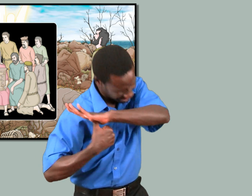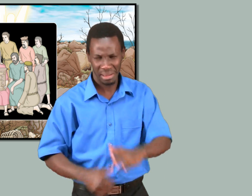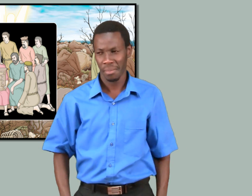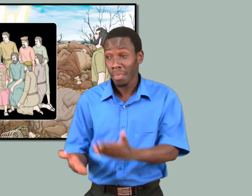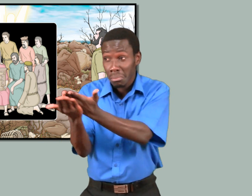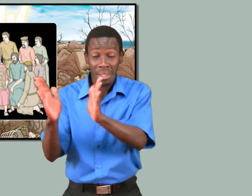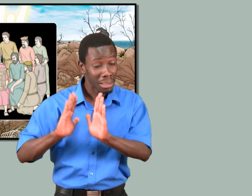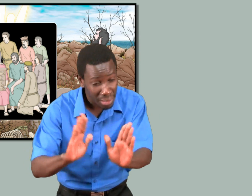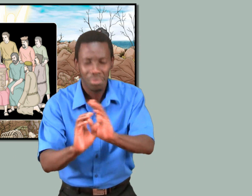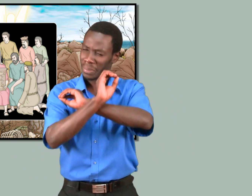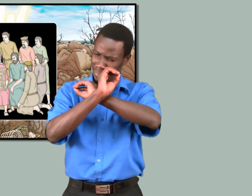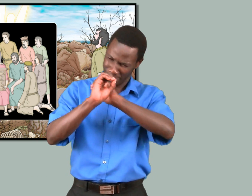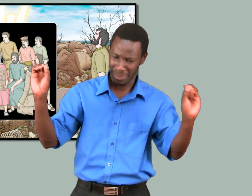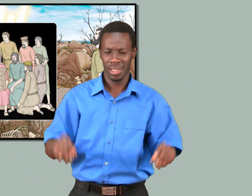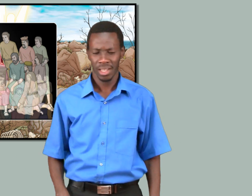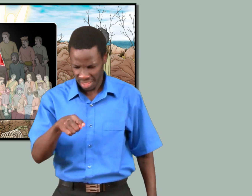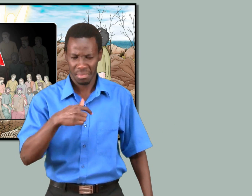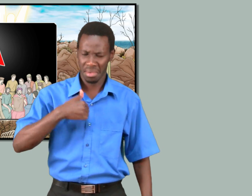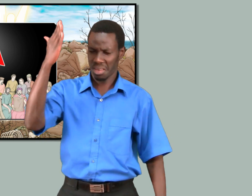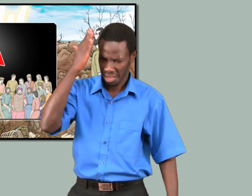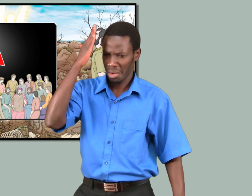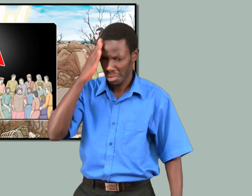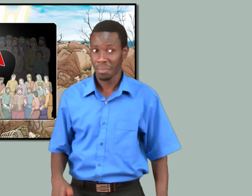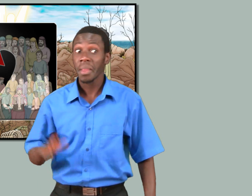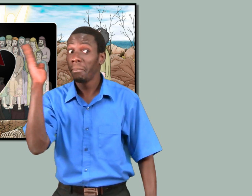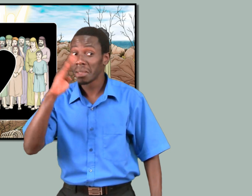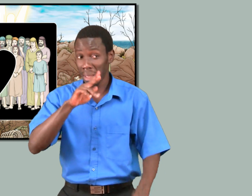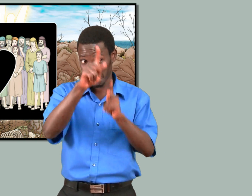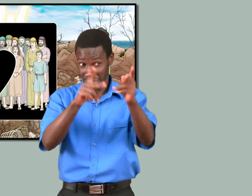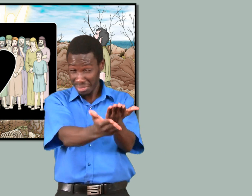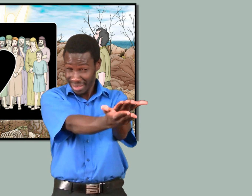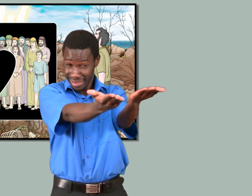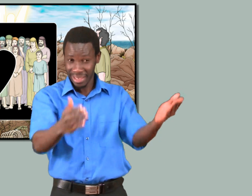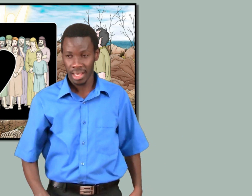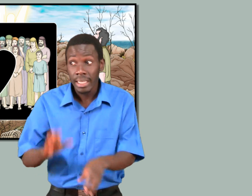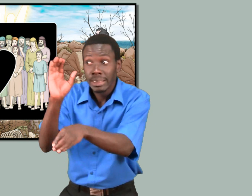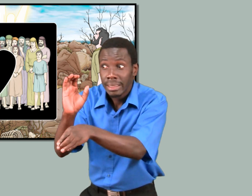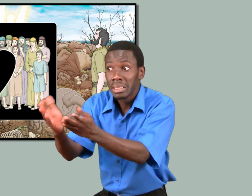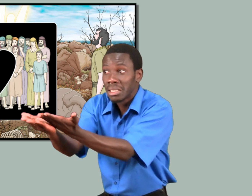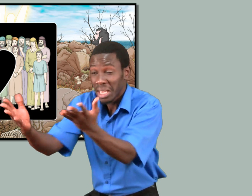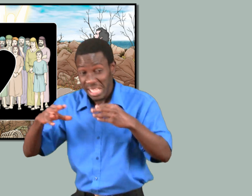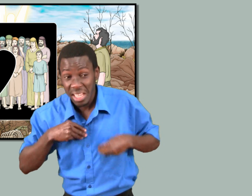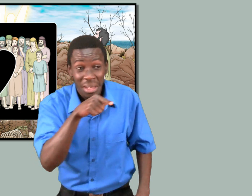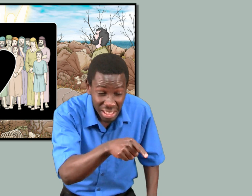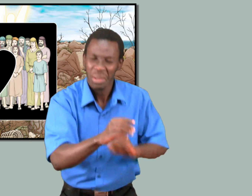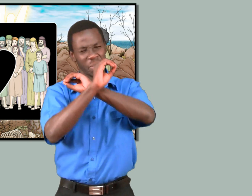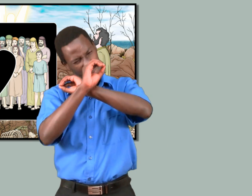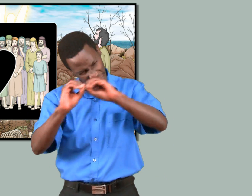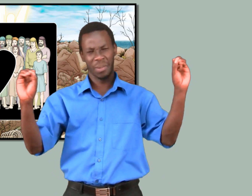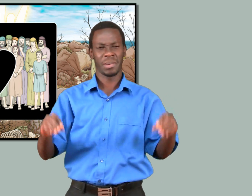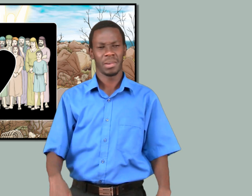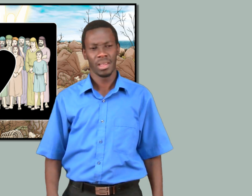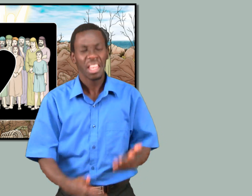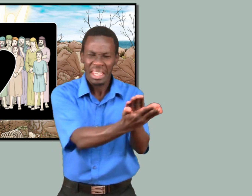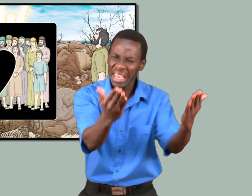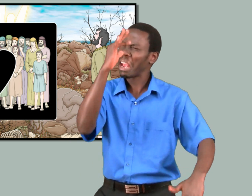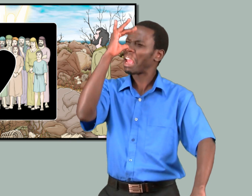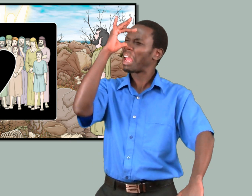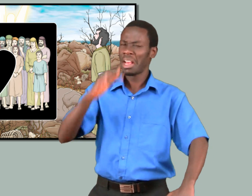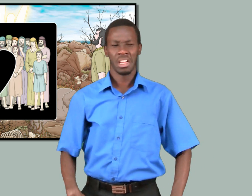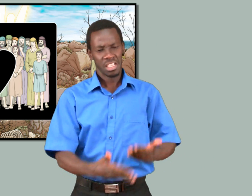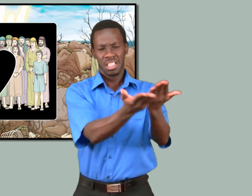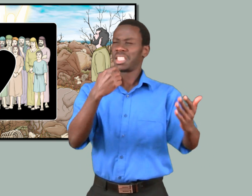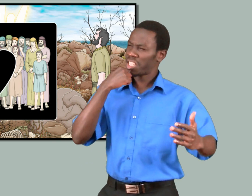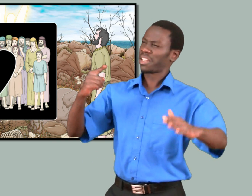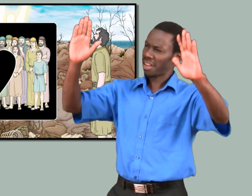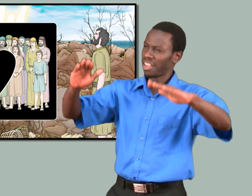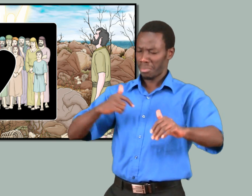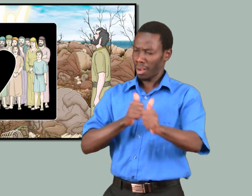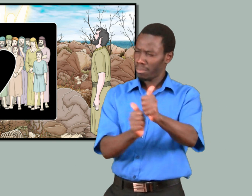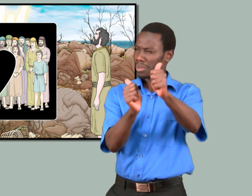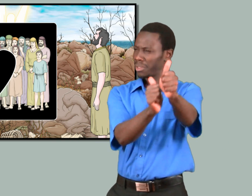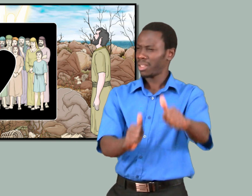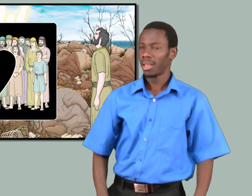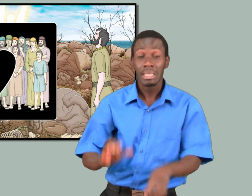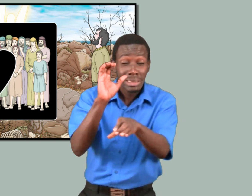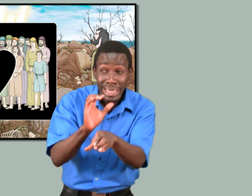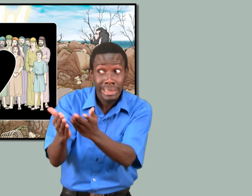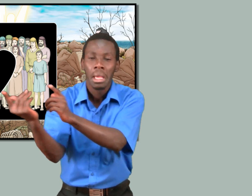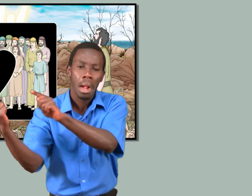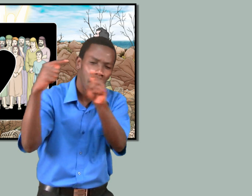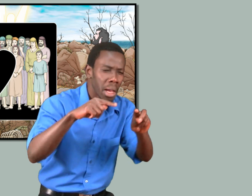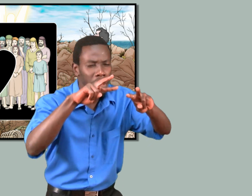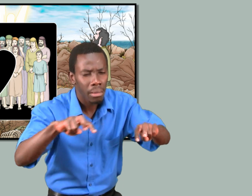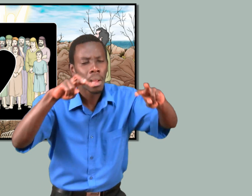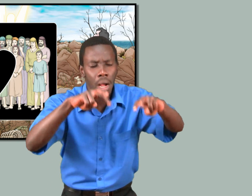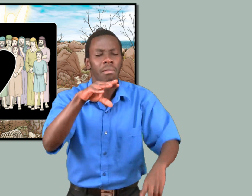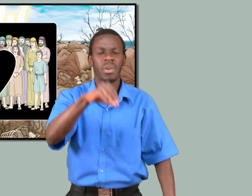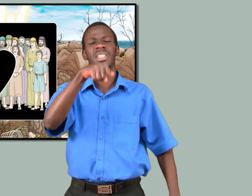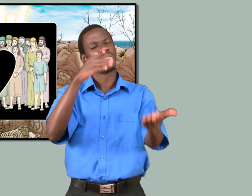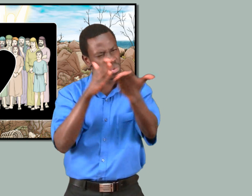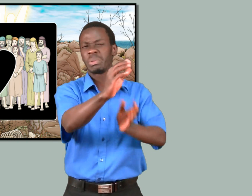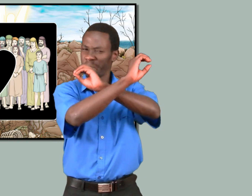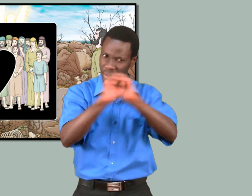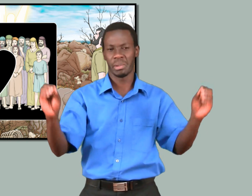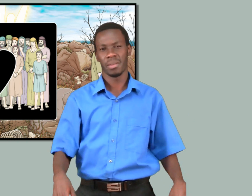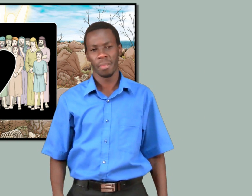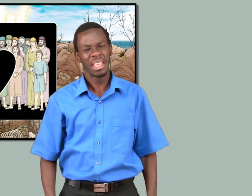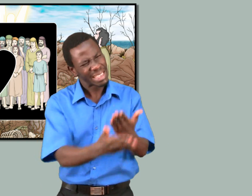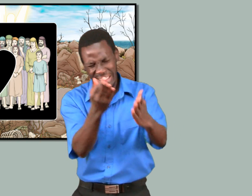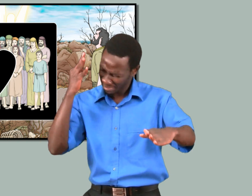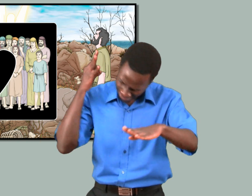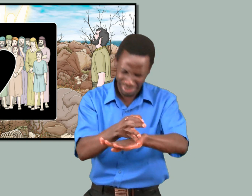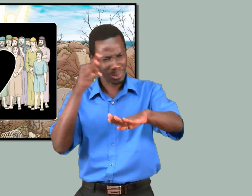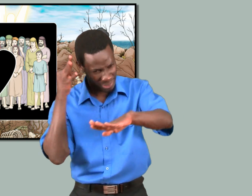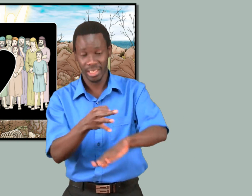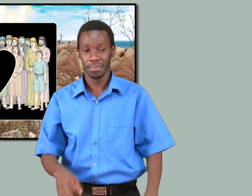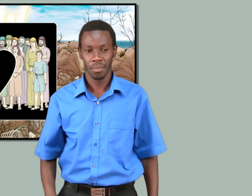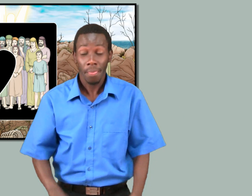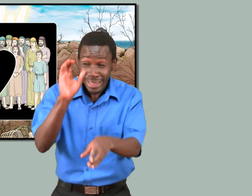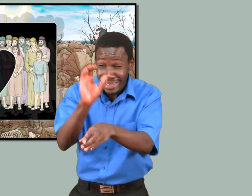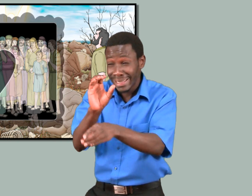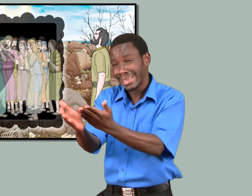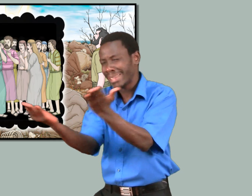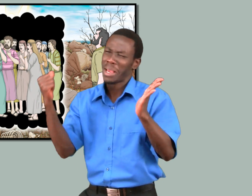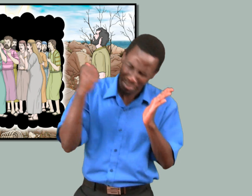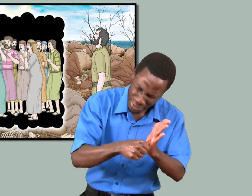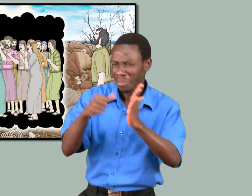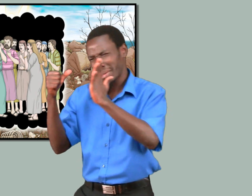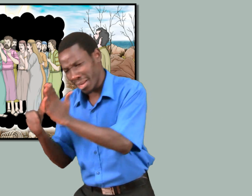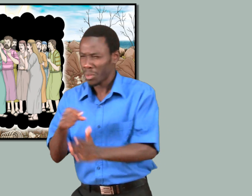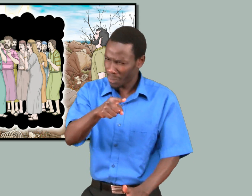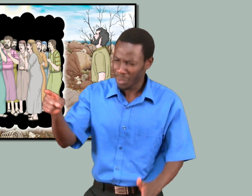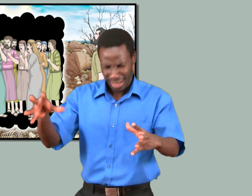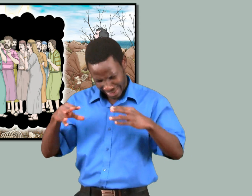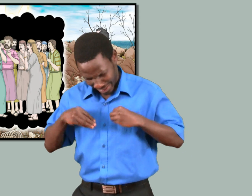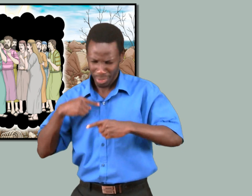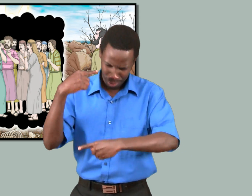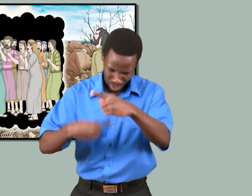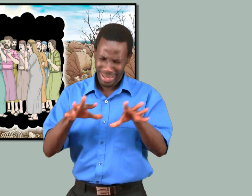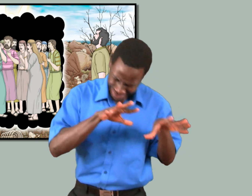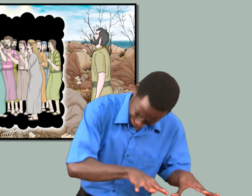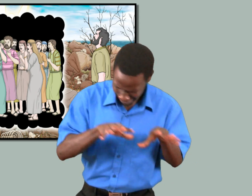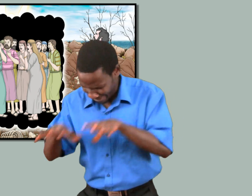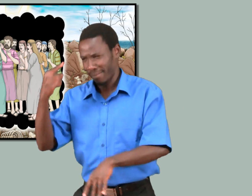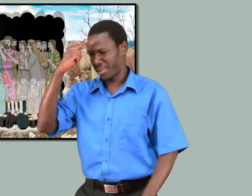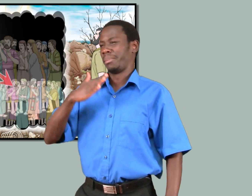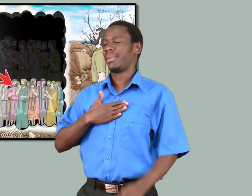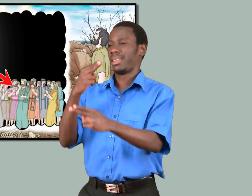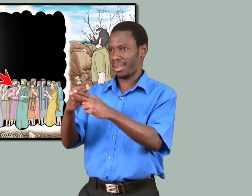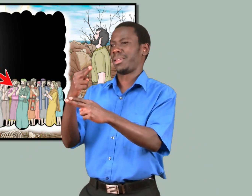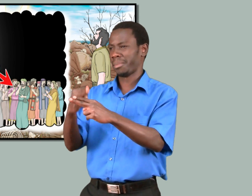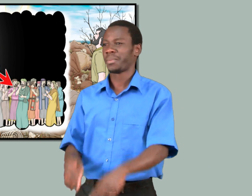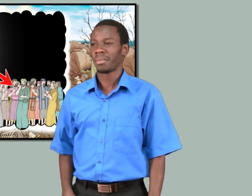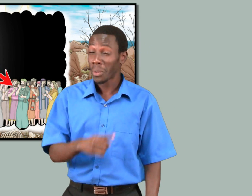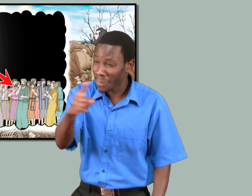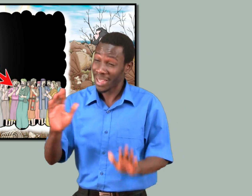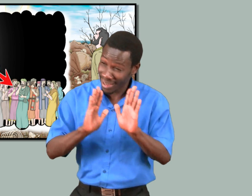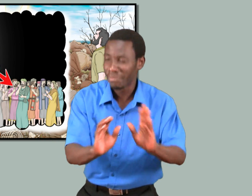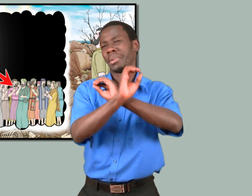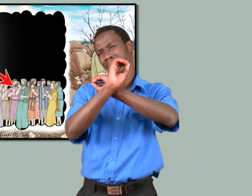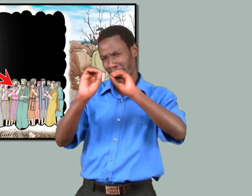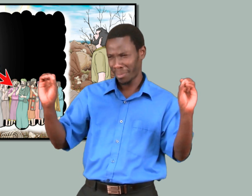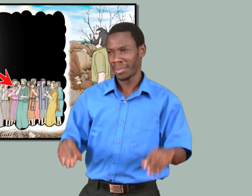I know that you cannot tolerate those who are evil, and you have tested and exposed as liars those who falsely claim to be apostles.